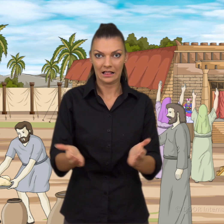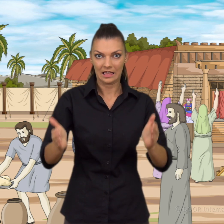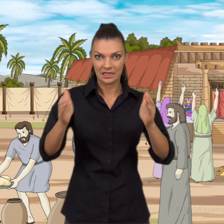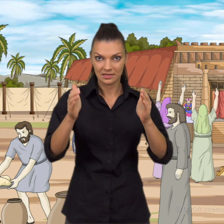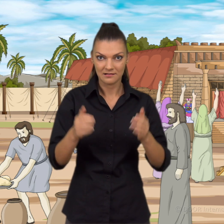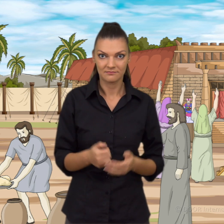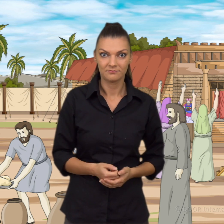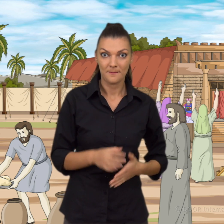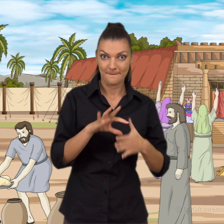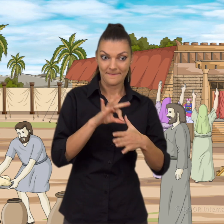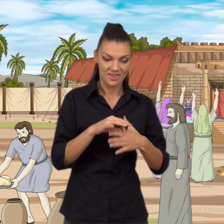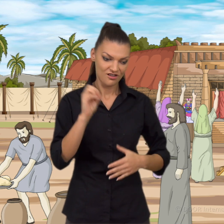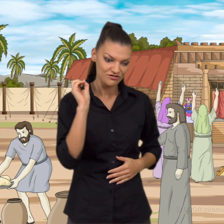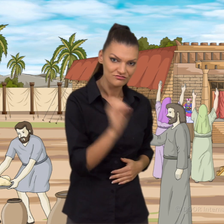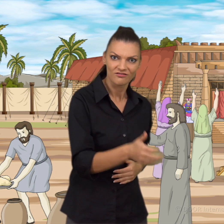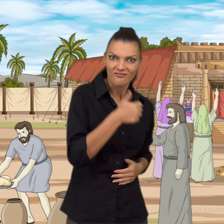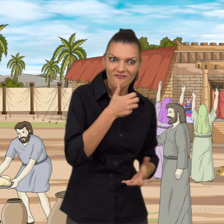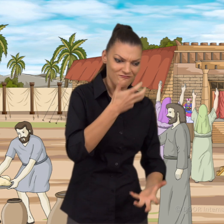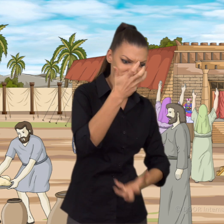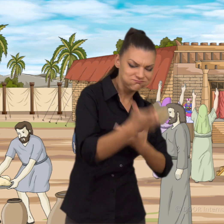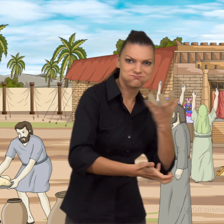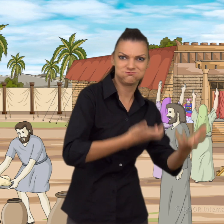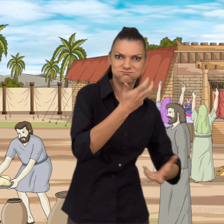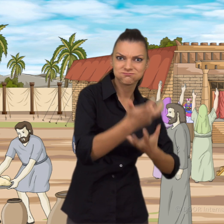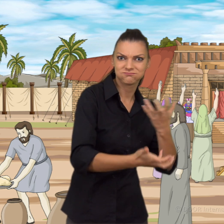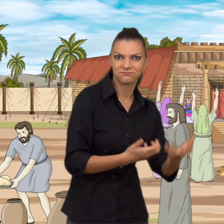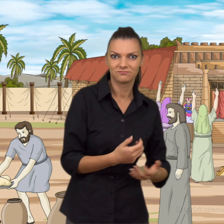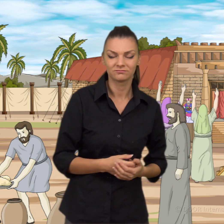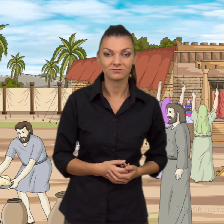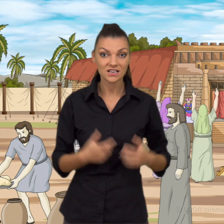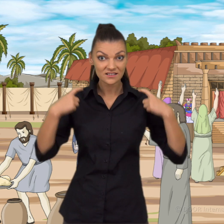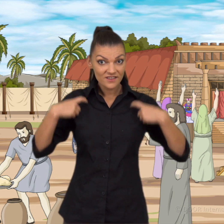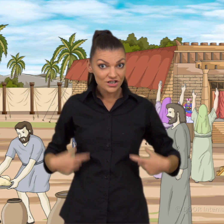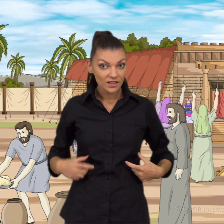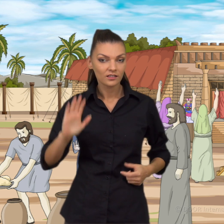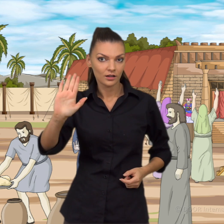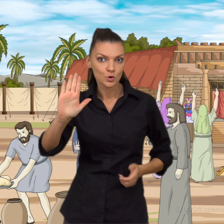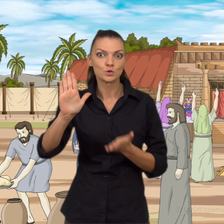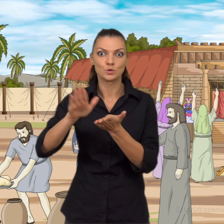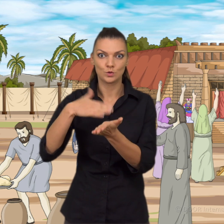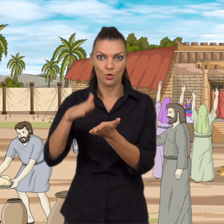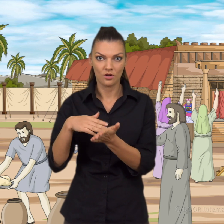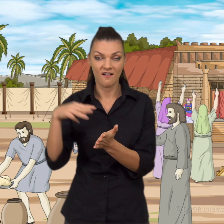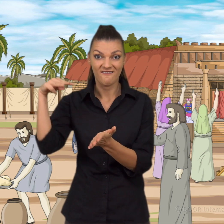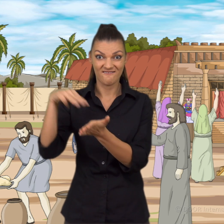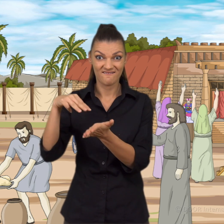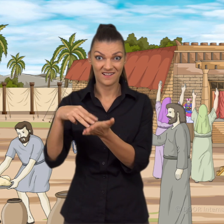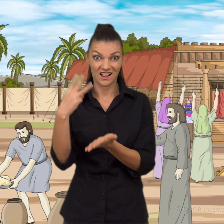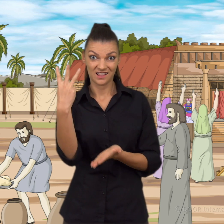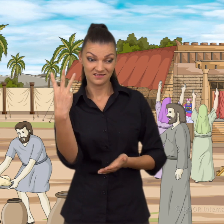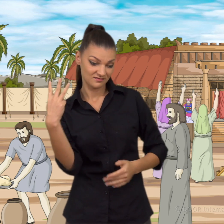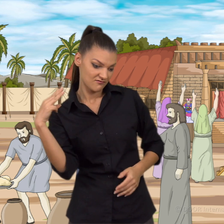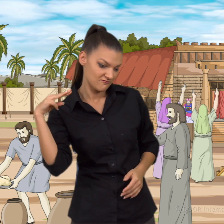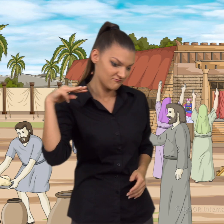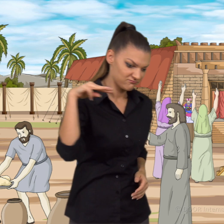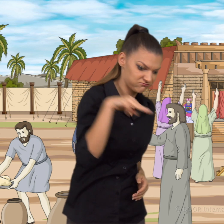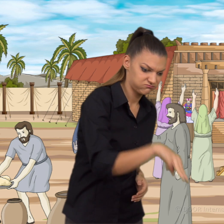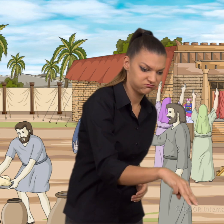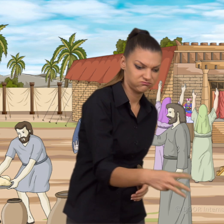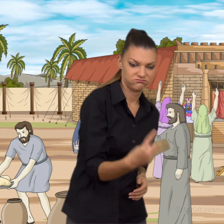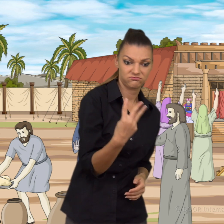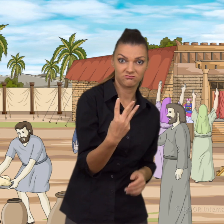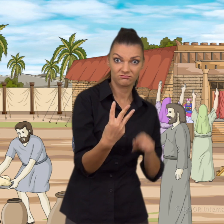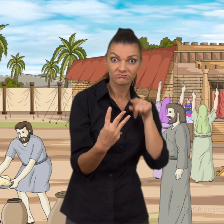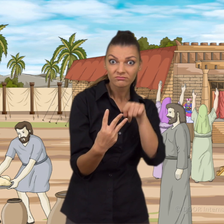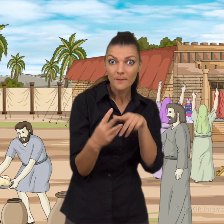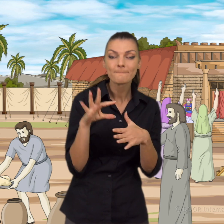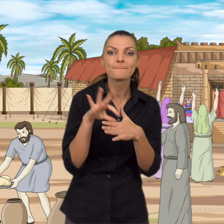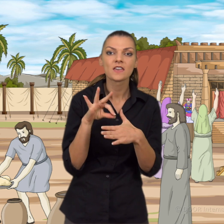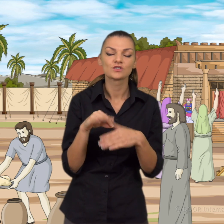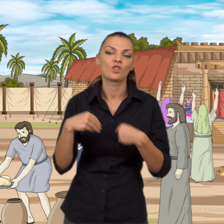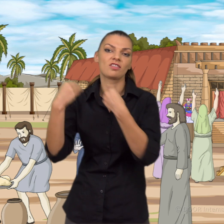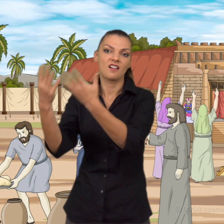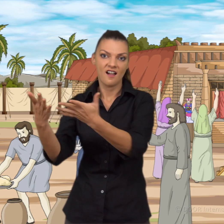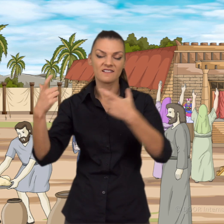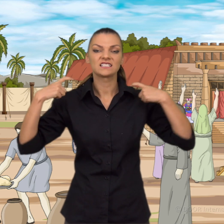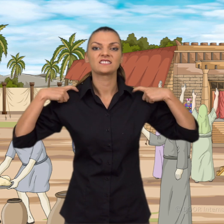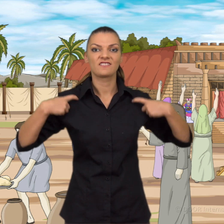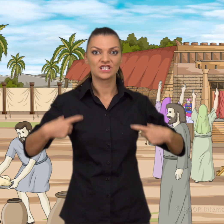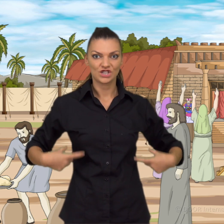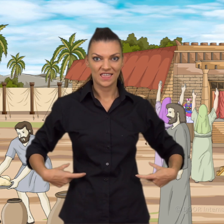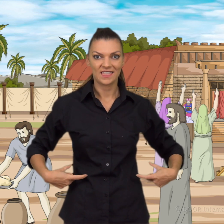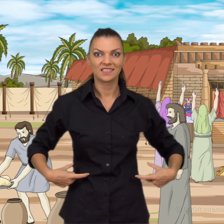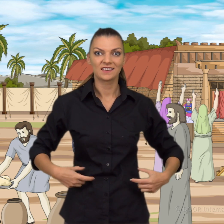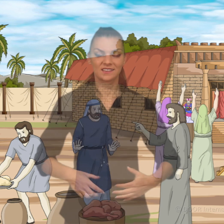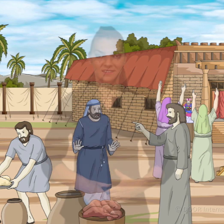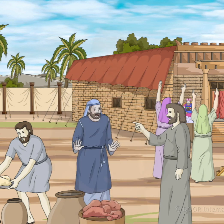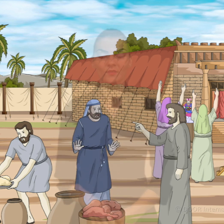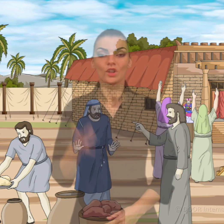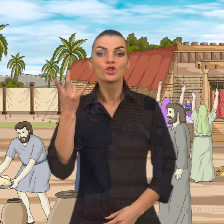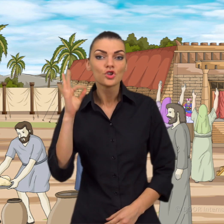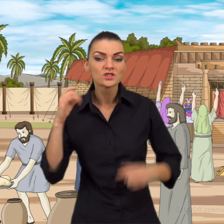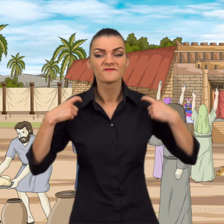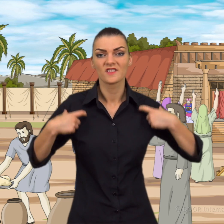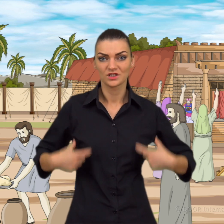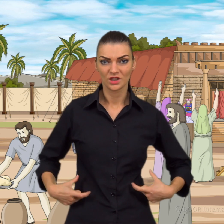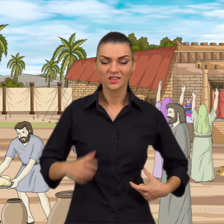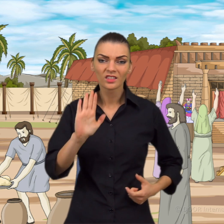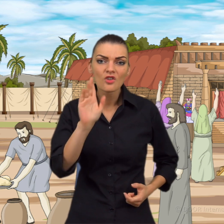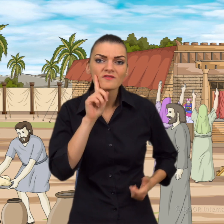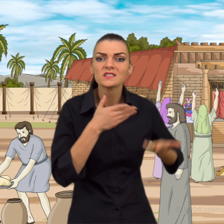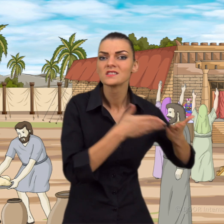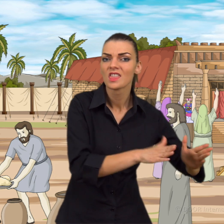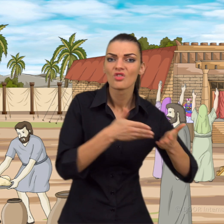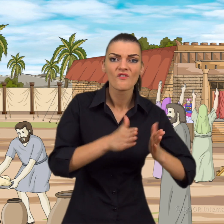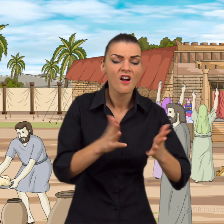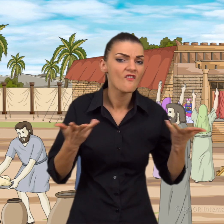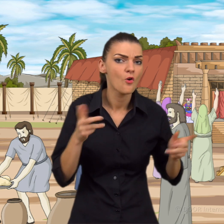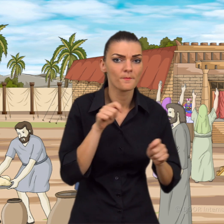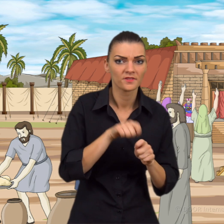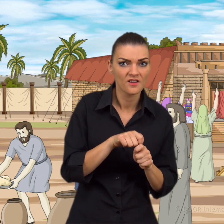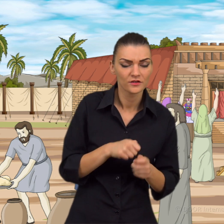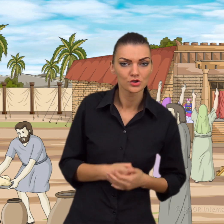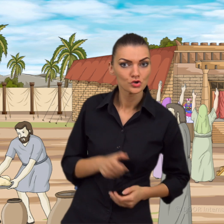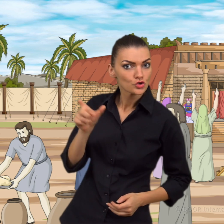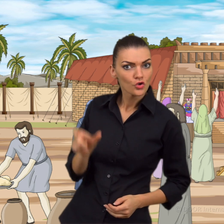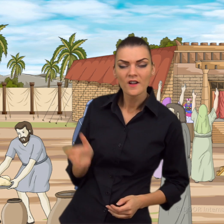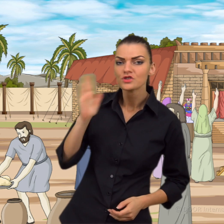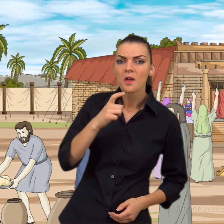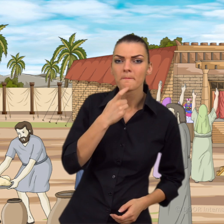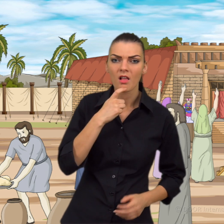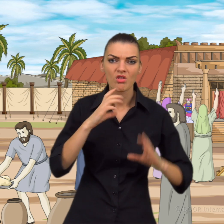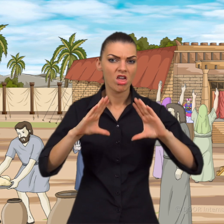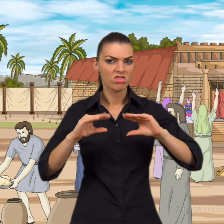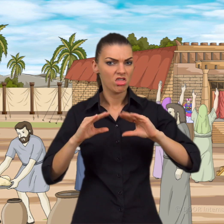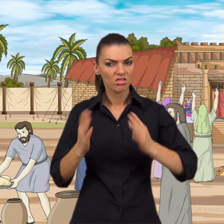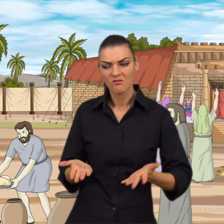And the priest would claim for himself whatever the meat fork brought up.